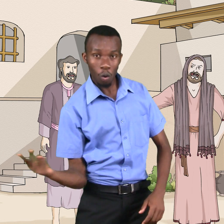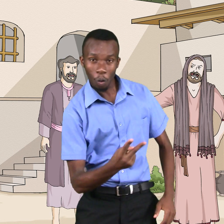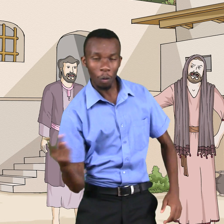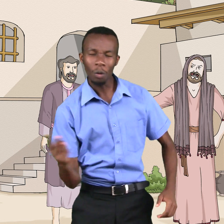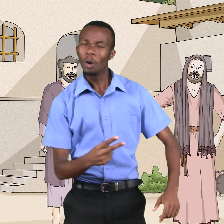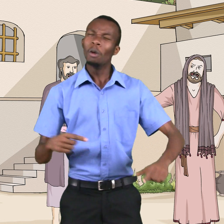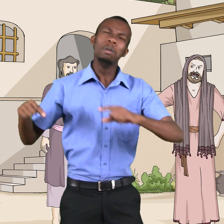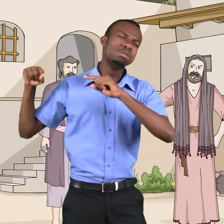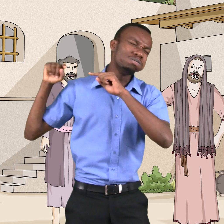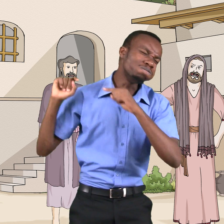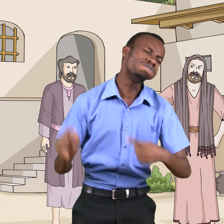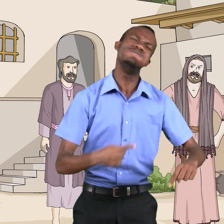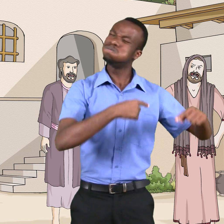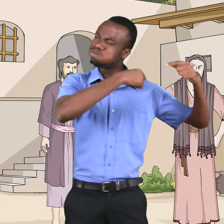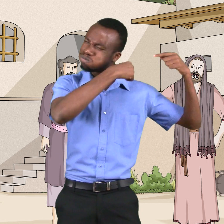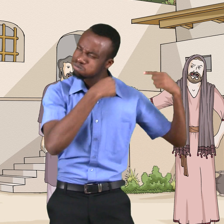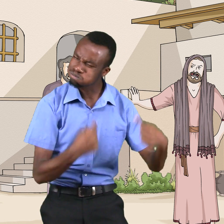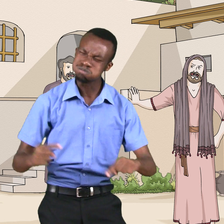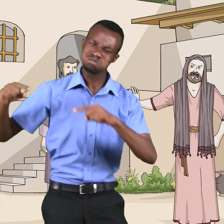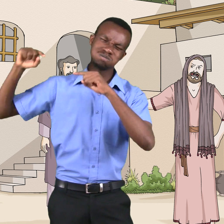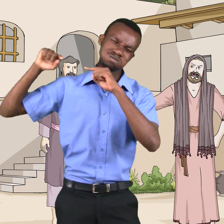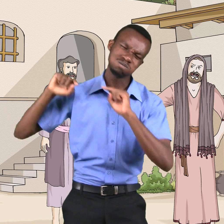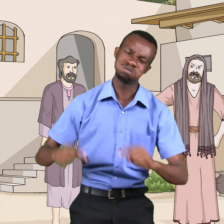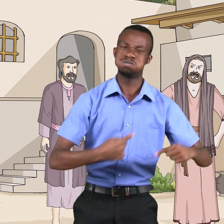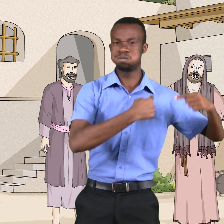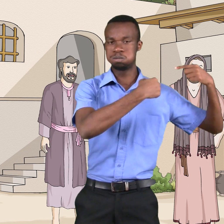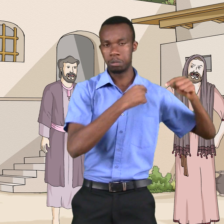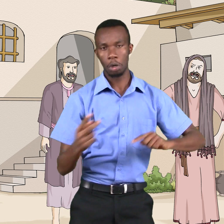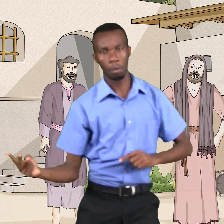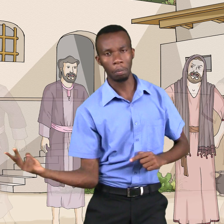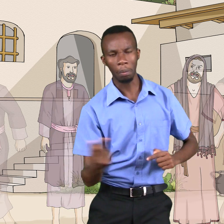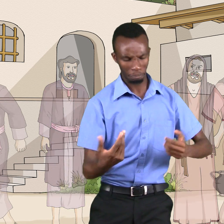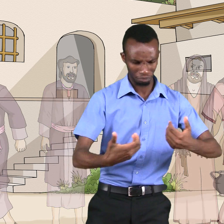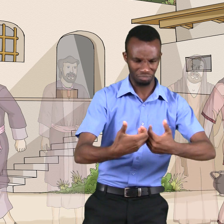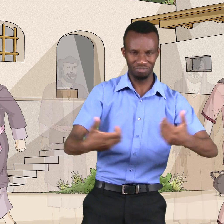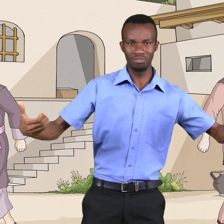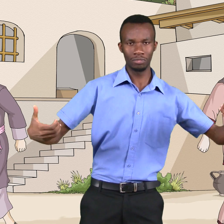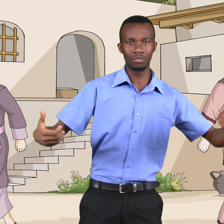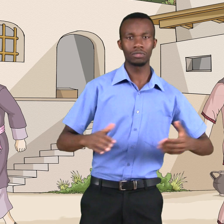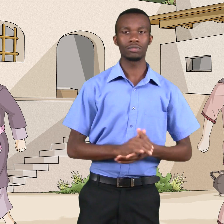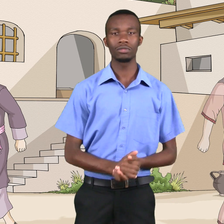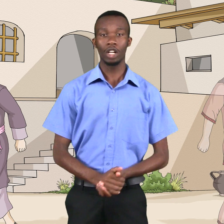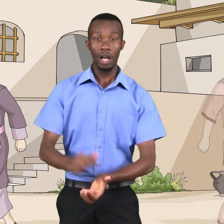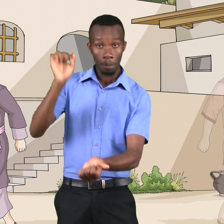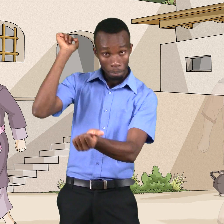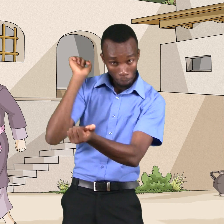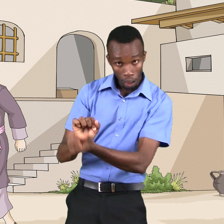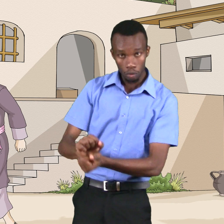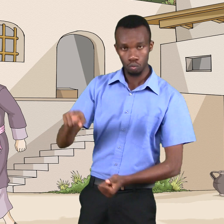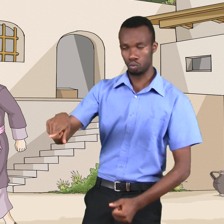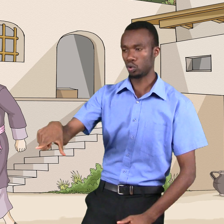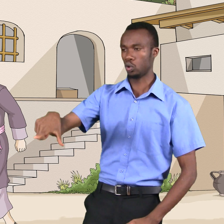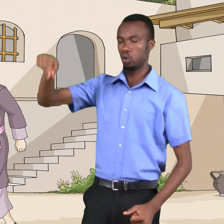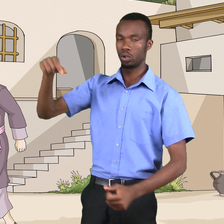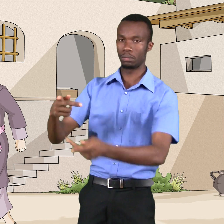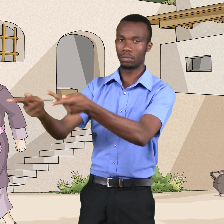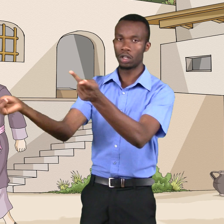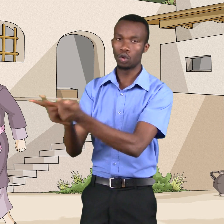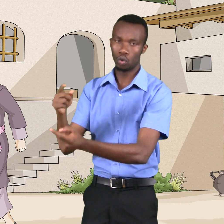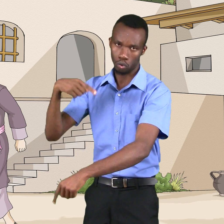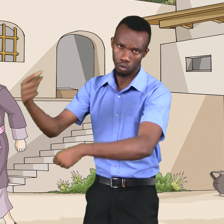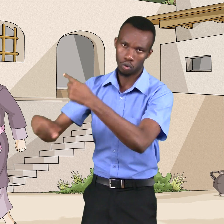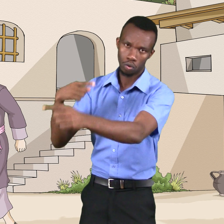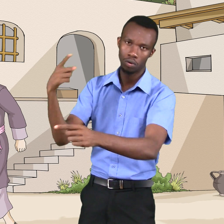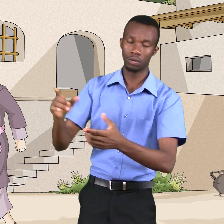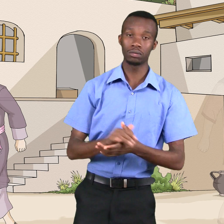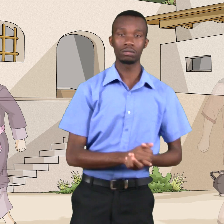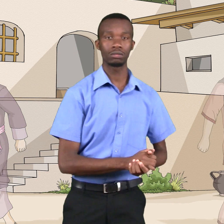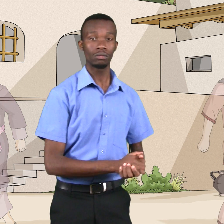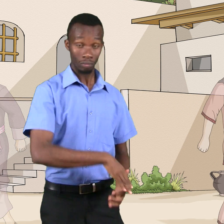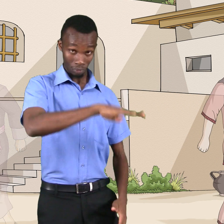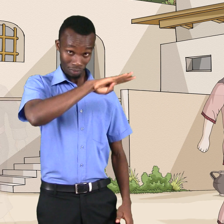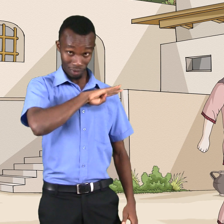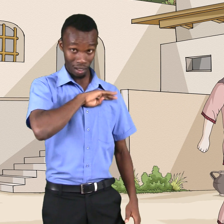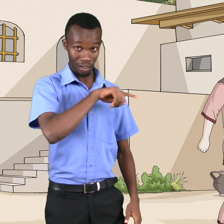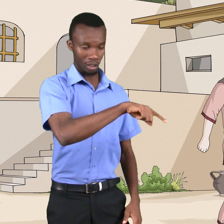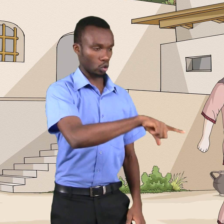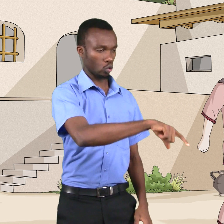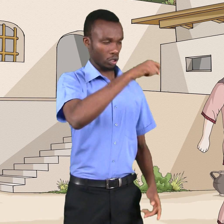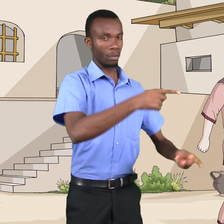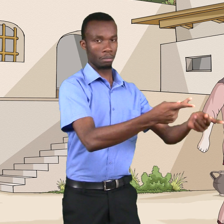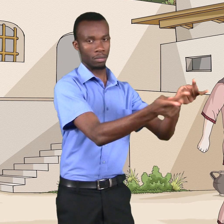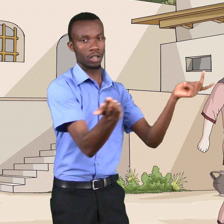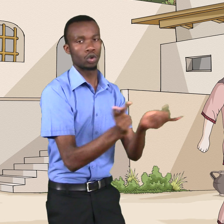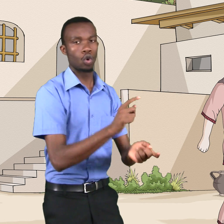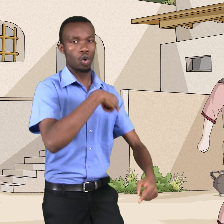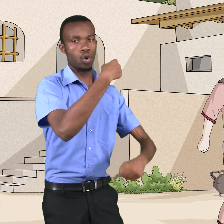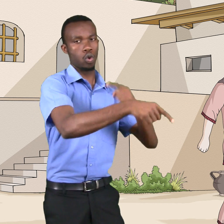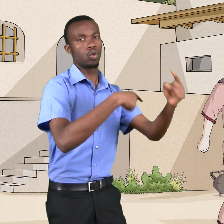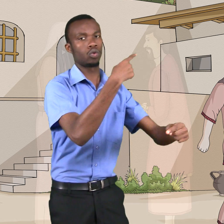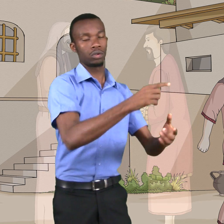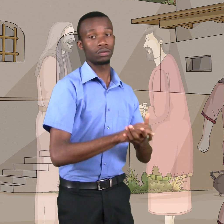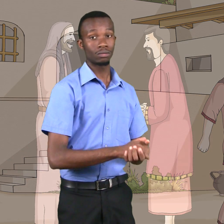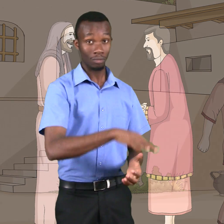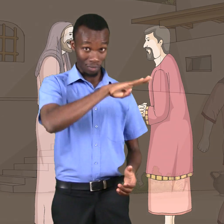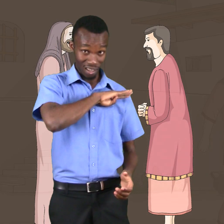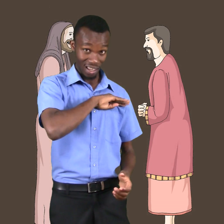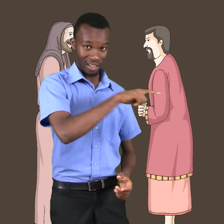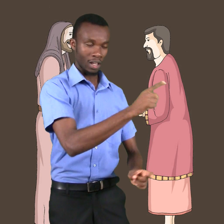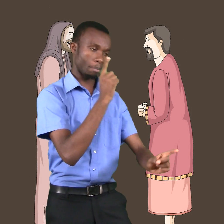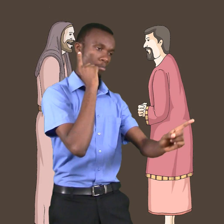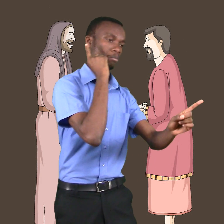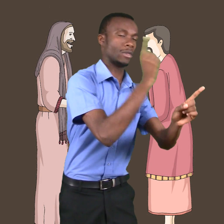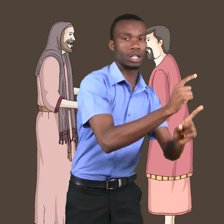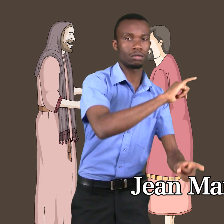Their disagreement was so sharp that they parted company.